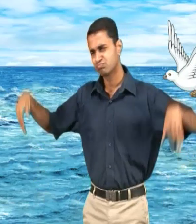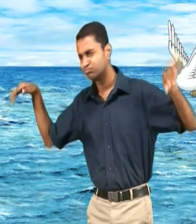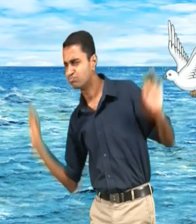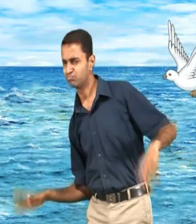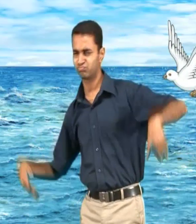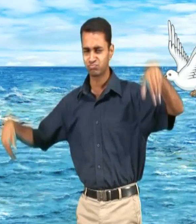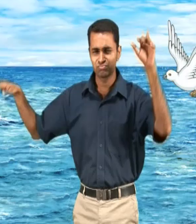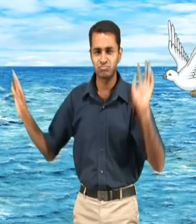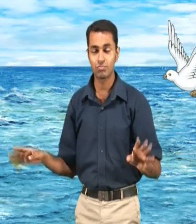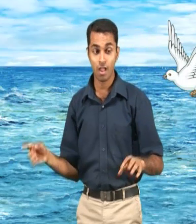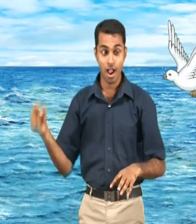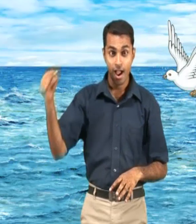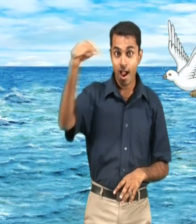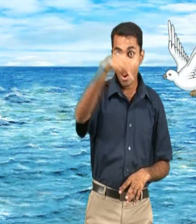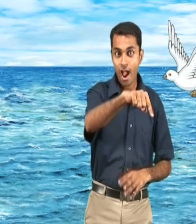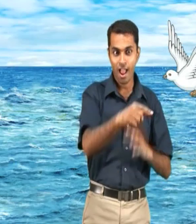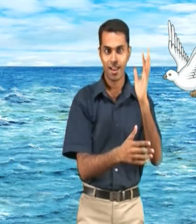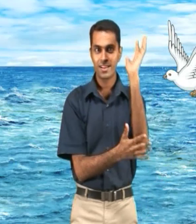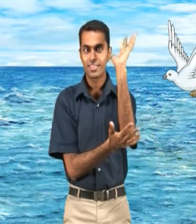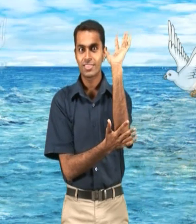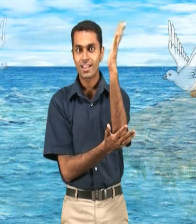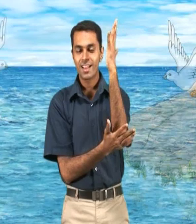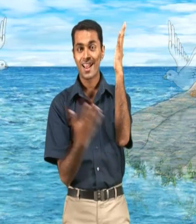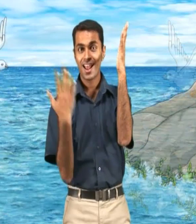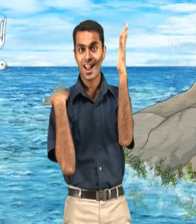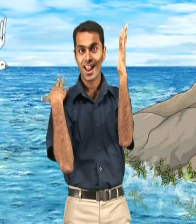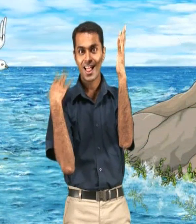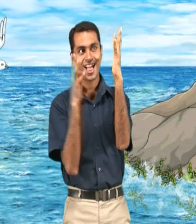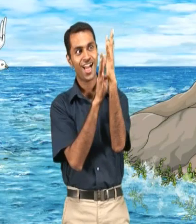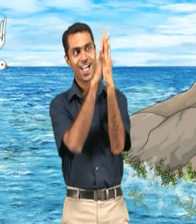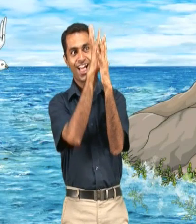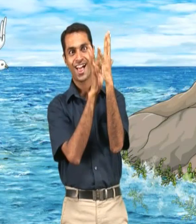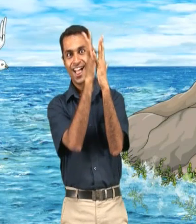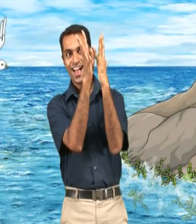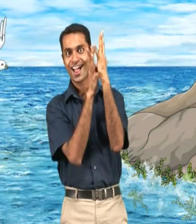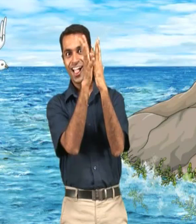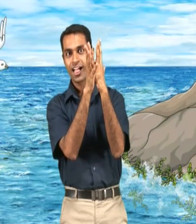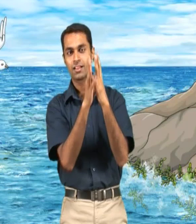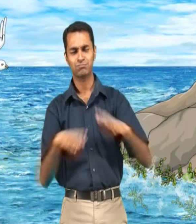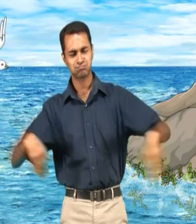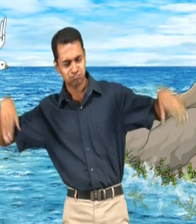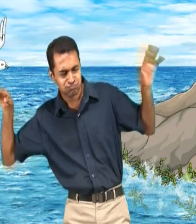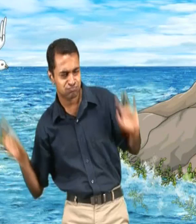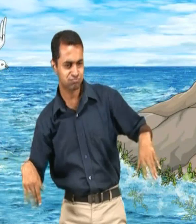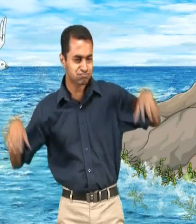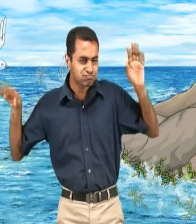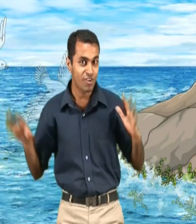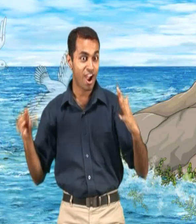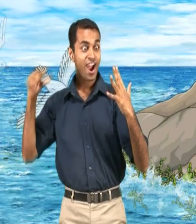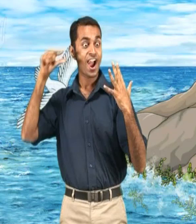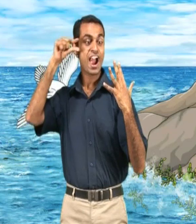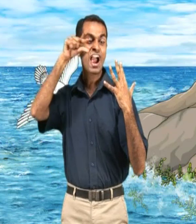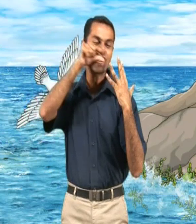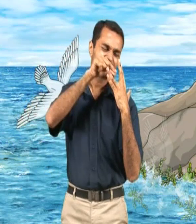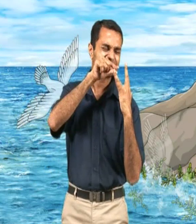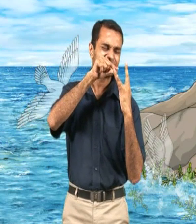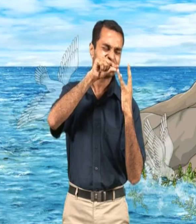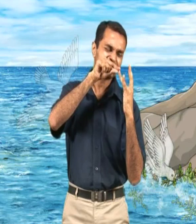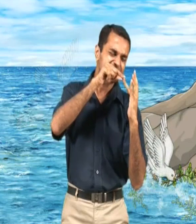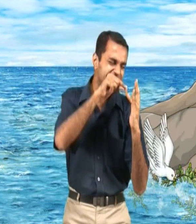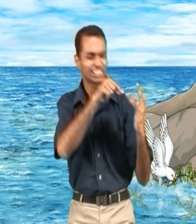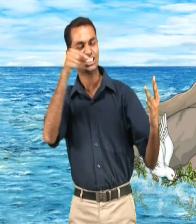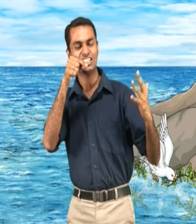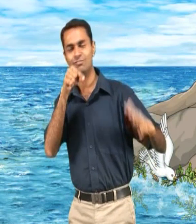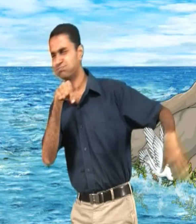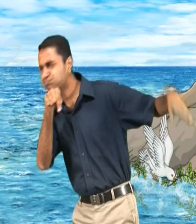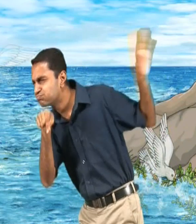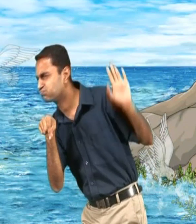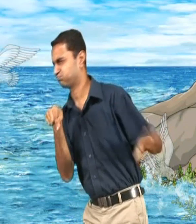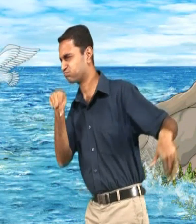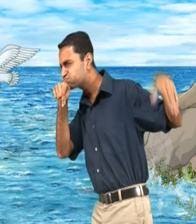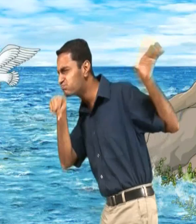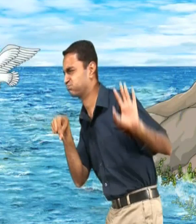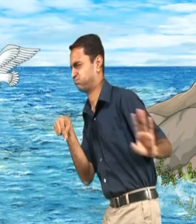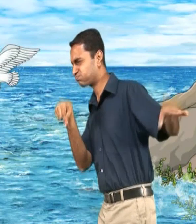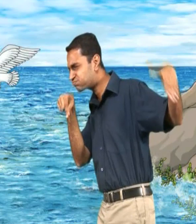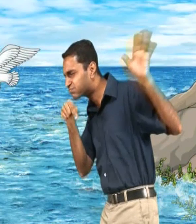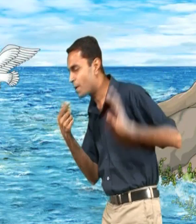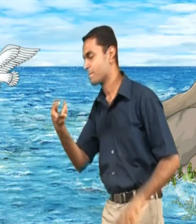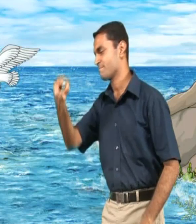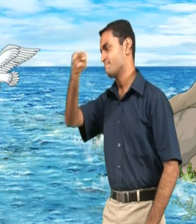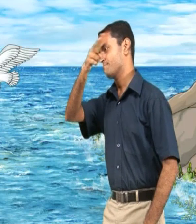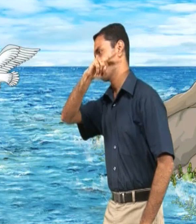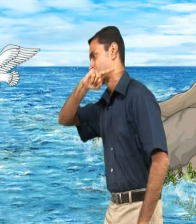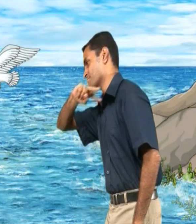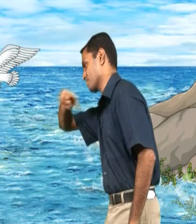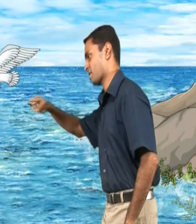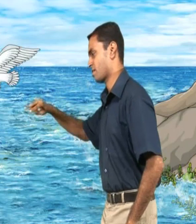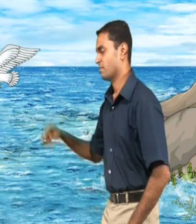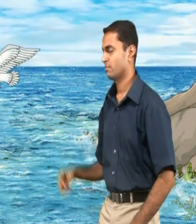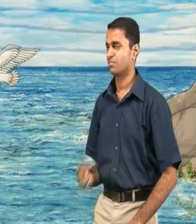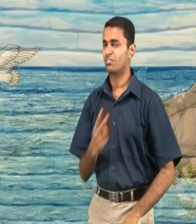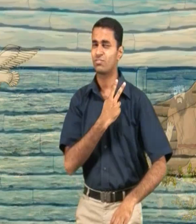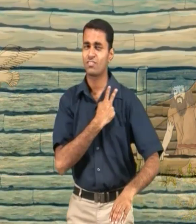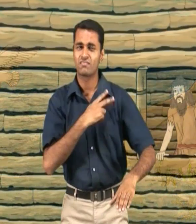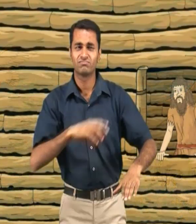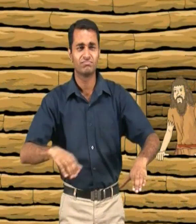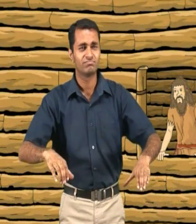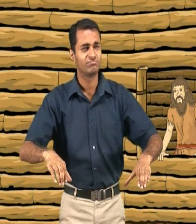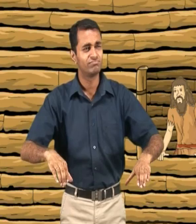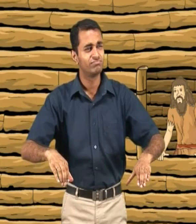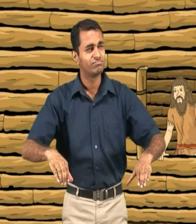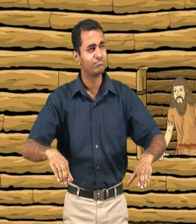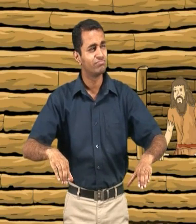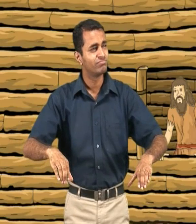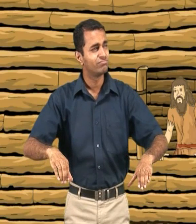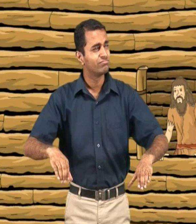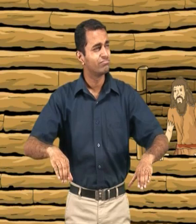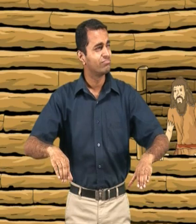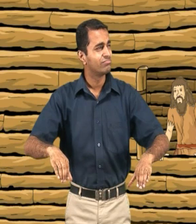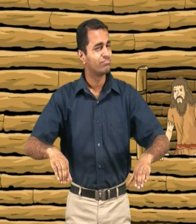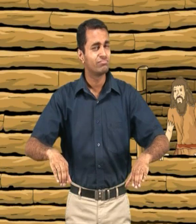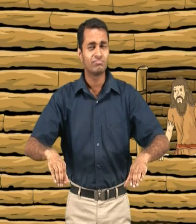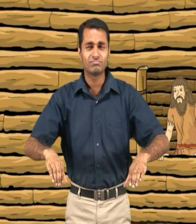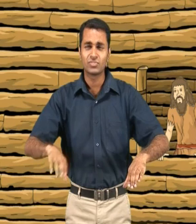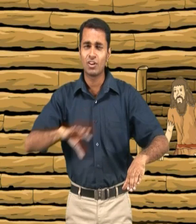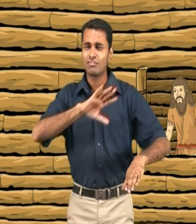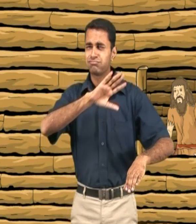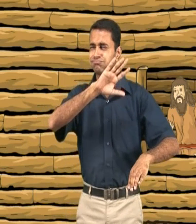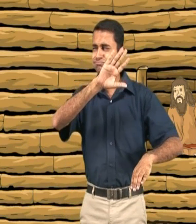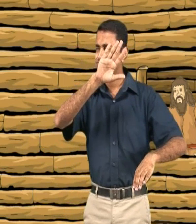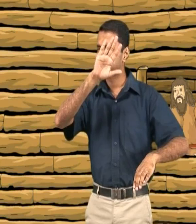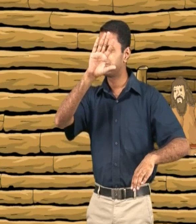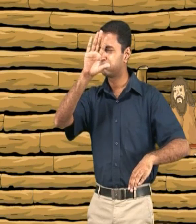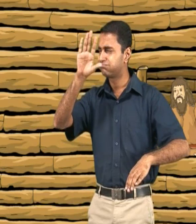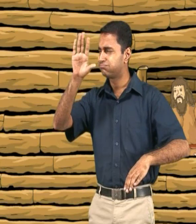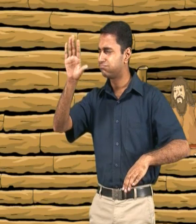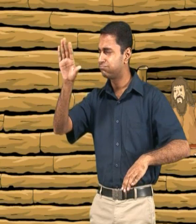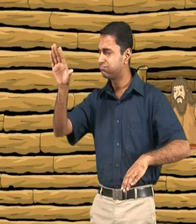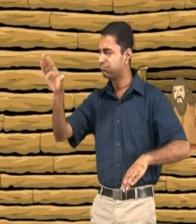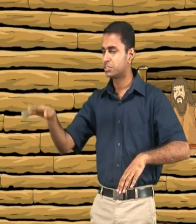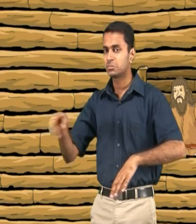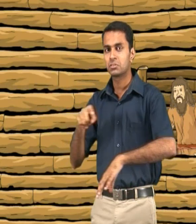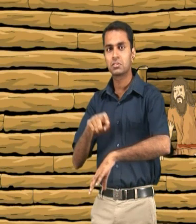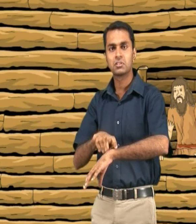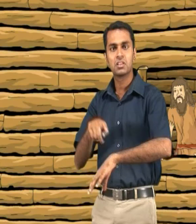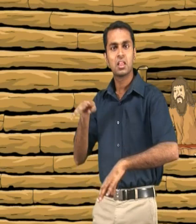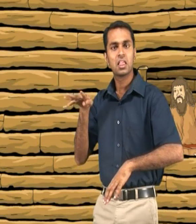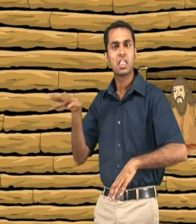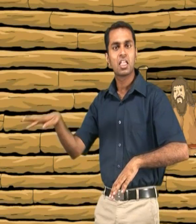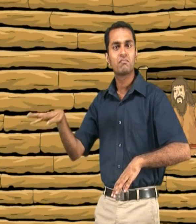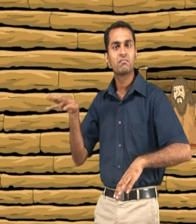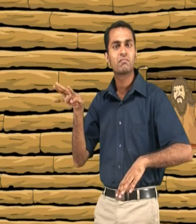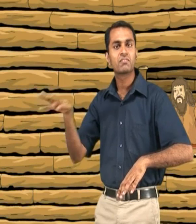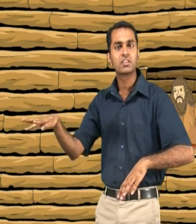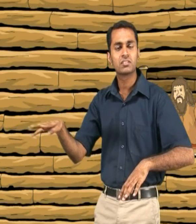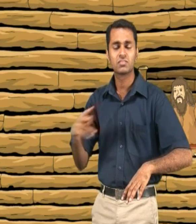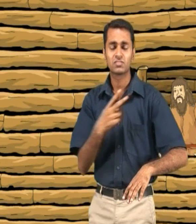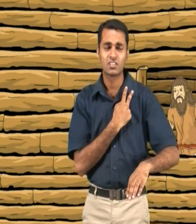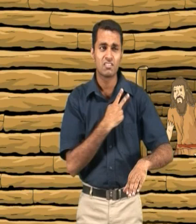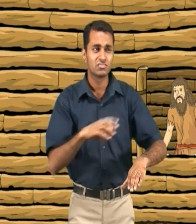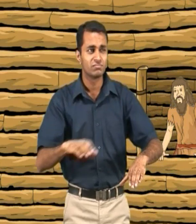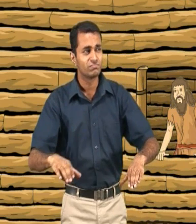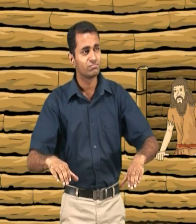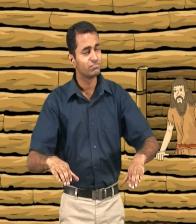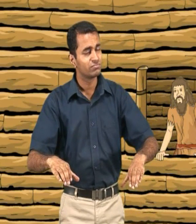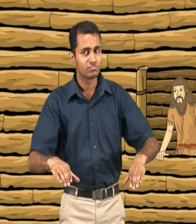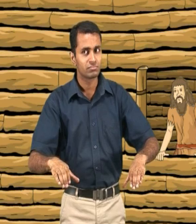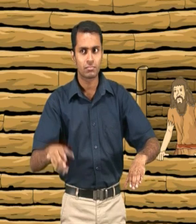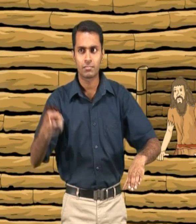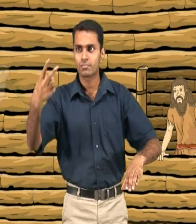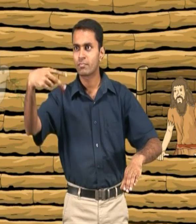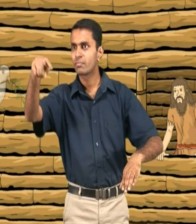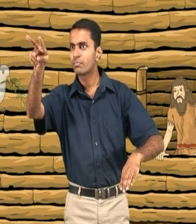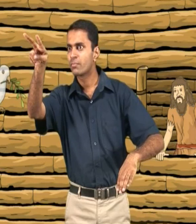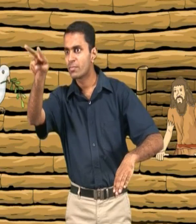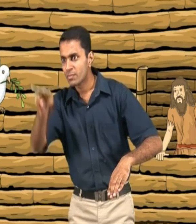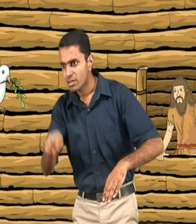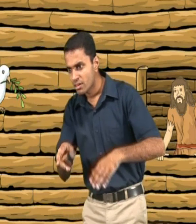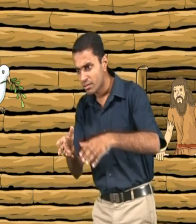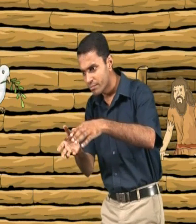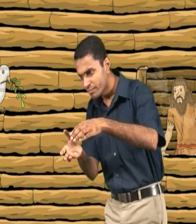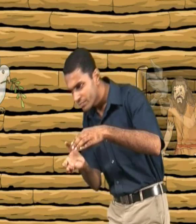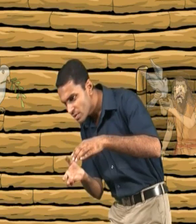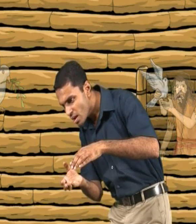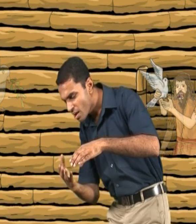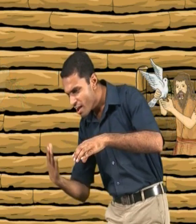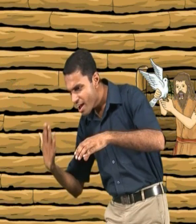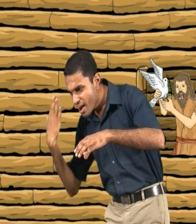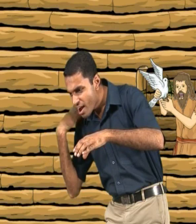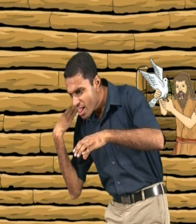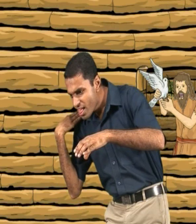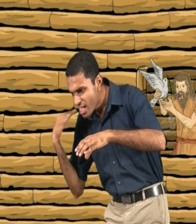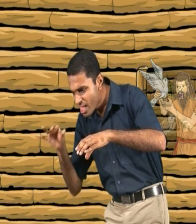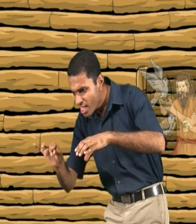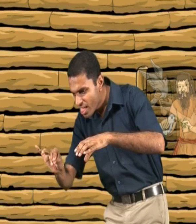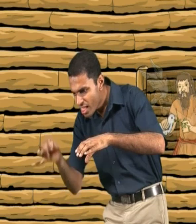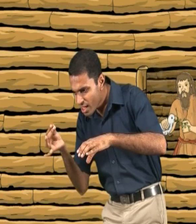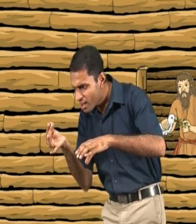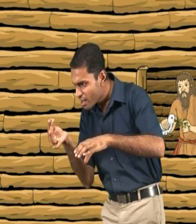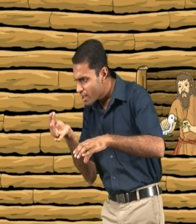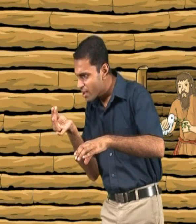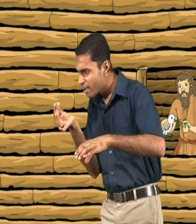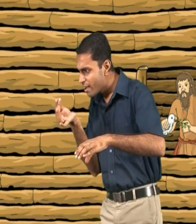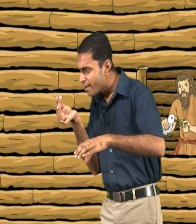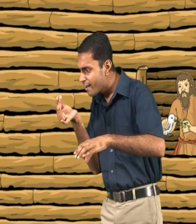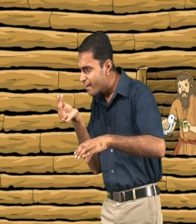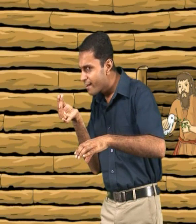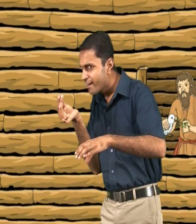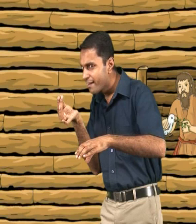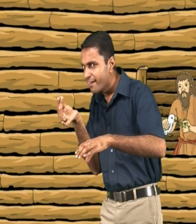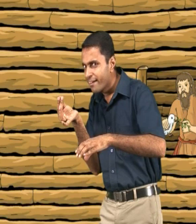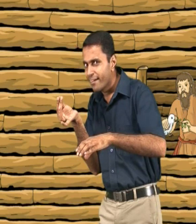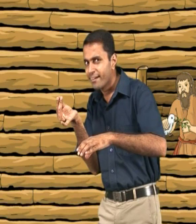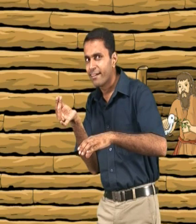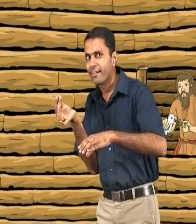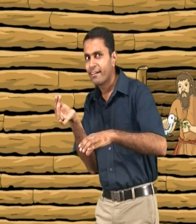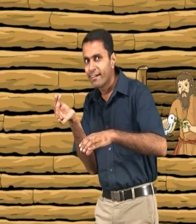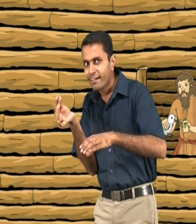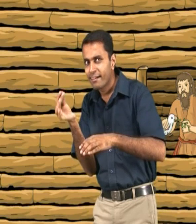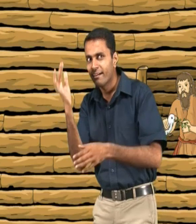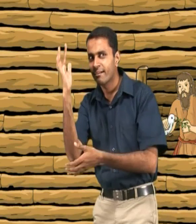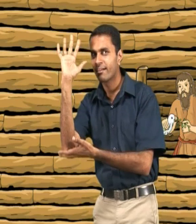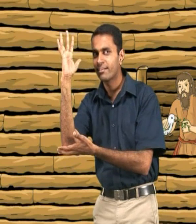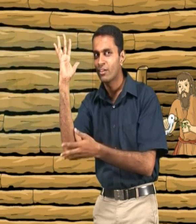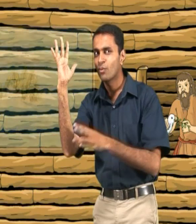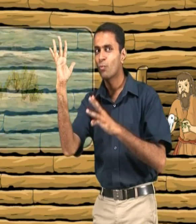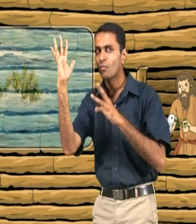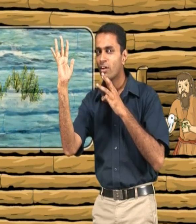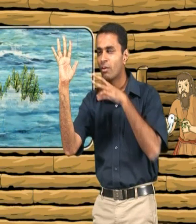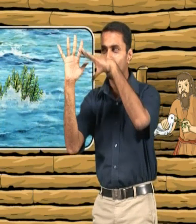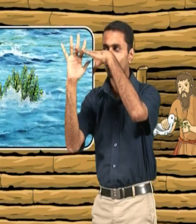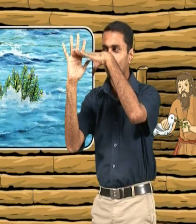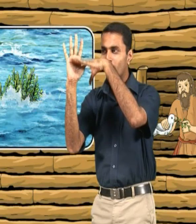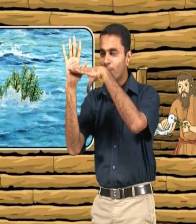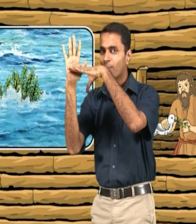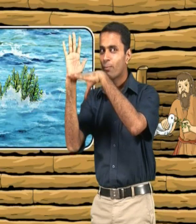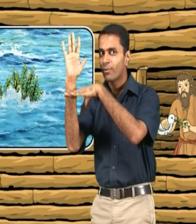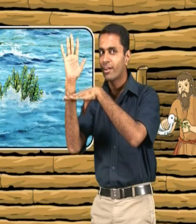And behold, the dove returned to him in the evening with a freshly plucked olive leaf in her beak.